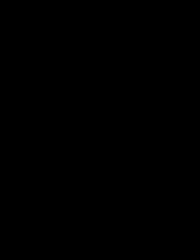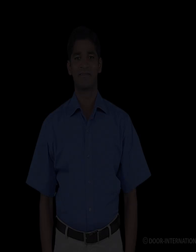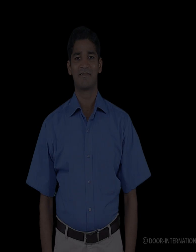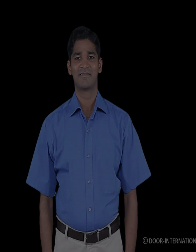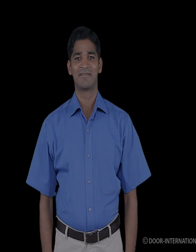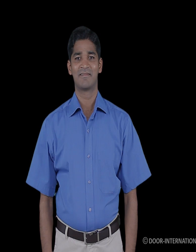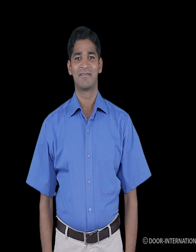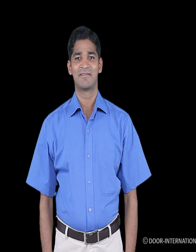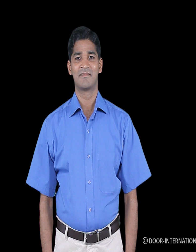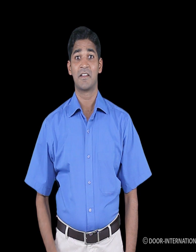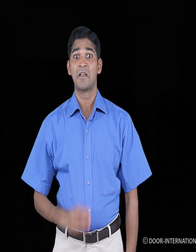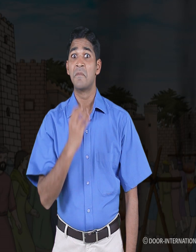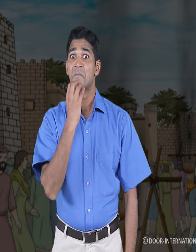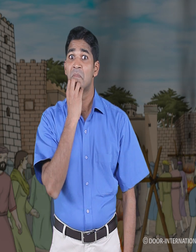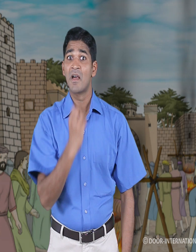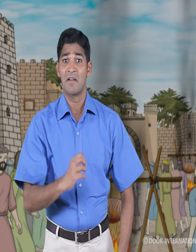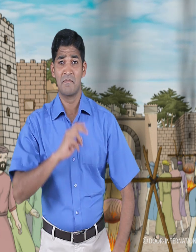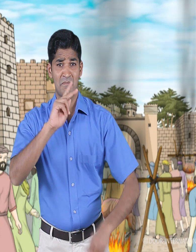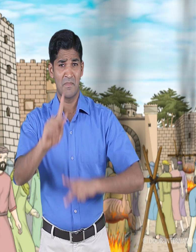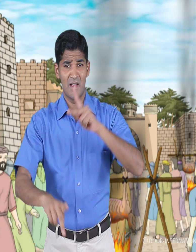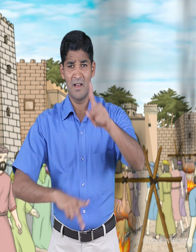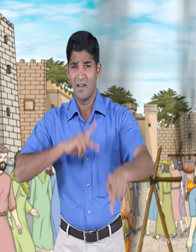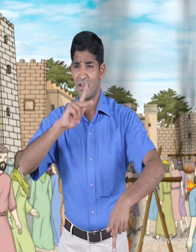And while they were eating, He said to them, “Truly I tell you, one of you will betray Me.” They were deeply grieved and began to ask Him one after another, “Surely not I, Lord?” Jesus answered, “The one who has dipped his hand into the bowl with Me will betray Me. The Son of Man will go just as it is written about Him, but woe to that man by whom He is betrayed. It would be better for him if he had not been born.” Then Judas, who would betray Him, said, “Surely not I, Rabbi?” Jesus answered, “You have said it yourself.” While they were eating, Jesus took bread, spoke a blessing and broke it, and gave it to the disciples, saying, “Take and eat; this is My body.” Then He took the cup, gave thanks, and gave it to them, saying, “Drink from it, all of you. This is My blood of the covenant, which is poured out for many for the forgiveness of sins. I tell you, I will not drink of this fruit of the vine from now on until that day when I drink it anew with you in My Father’s kingdom.” And when they had sung a hymn, they went out to the Mount of Olives. Then Jesus said to them, “This very night you will all fall away on account of Me. For it is written: ‘I will strike the Shepherd, and the sheep of the flock will be scattered.’ But after I have risen, I will go ahead of you into Galilee.” Peter said to Him, “Even if all fall away on account of You, I never will.” “Truly I tell you,” Jesus declared, “this very night, before the rooster crows, you will deny Me three times.” Peter replied, “Even if I have to die with You, I will never deny You.” And all the other disciples said the same thing. At that time Jesus went with His disciples to a place called Gethsemane, and He told them, “Sit here while I go over there and pray.”